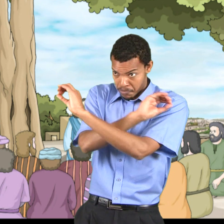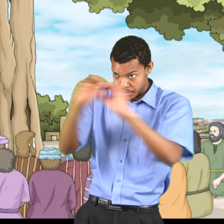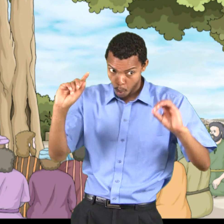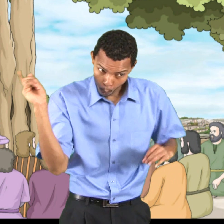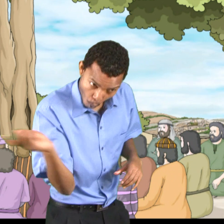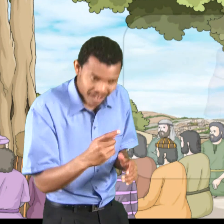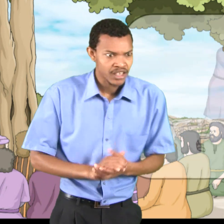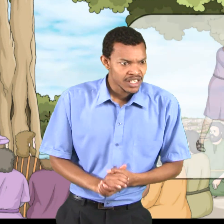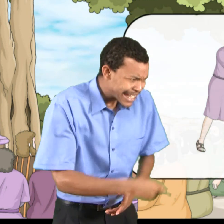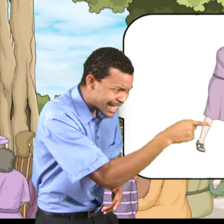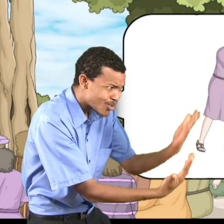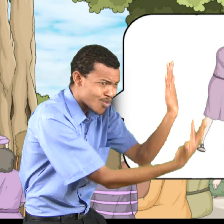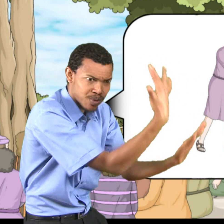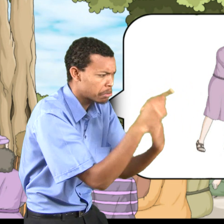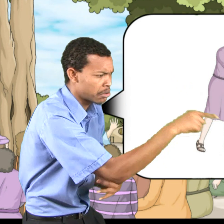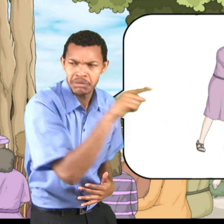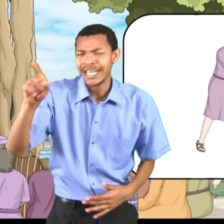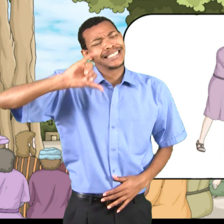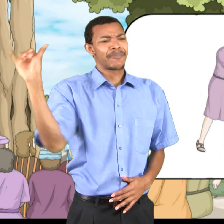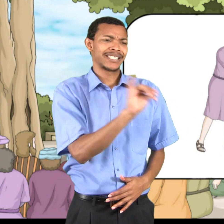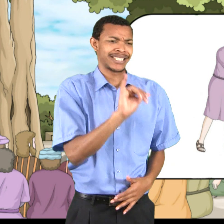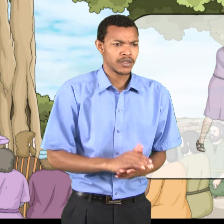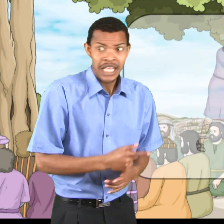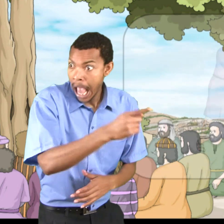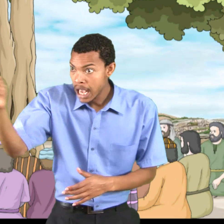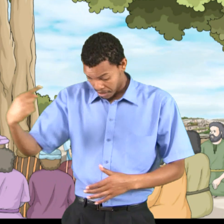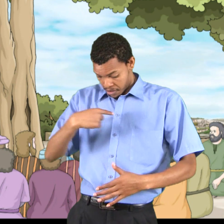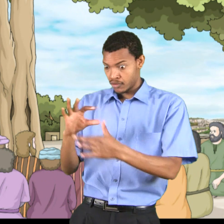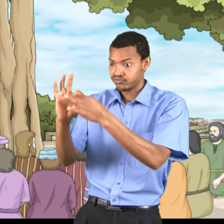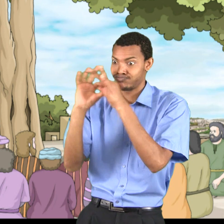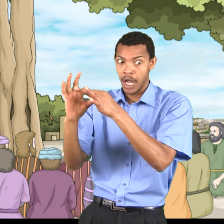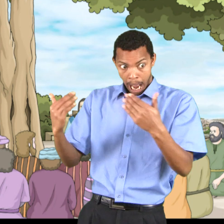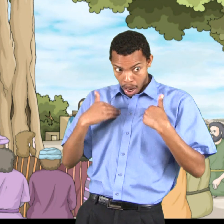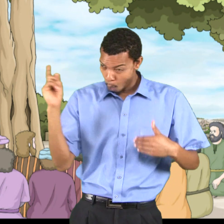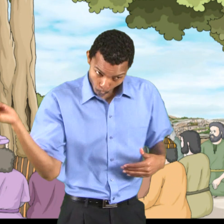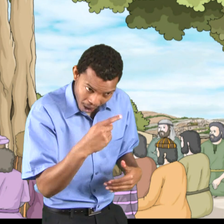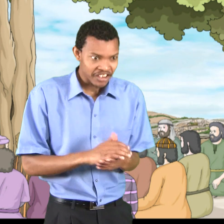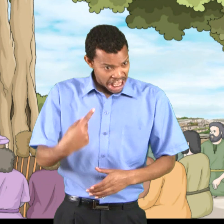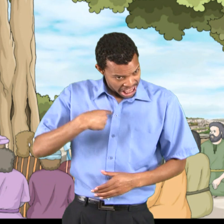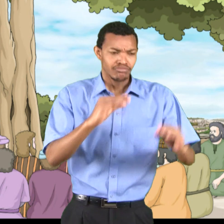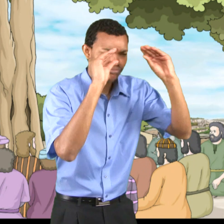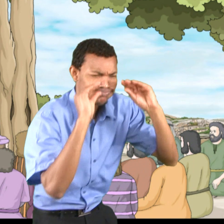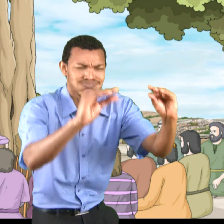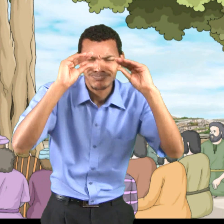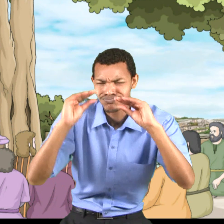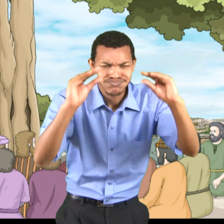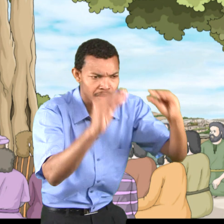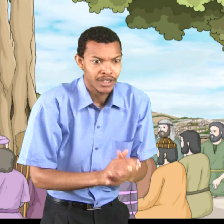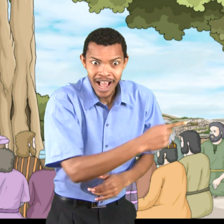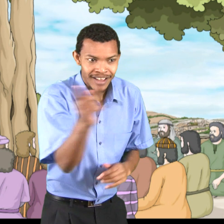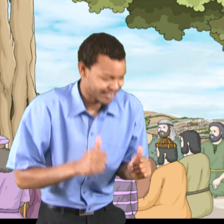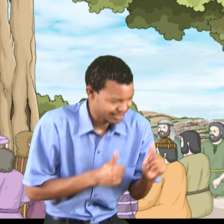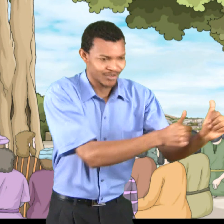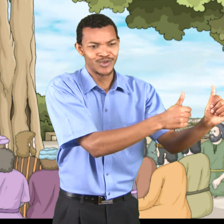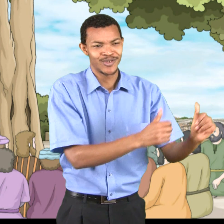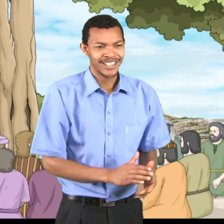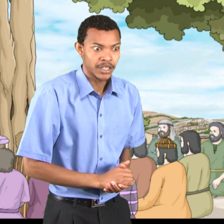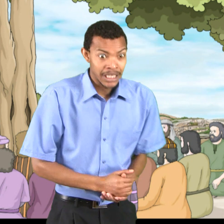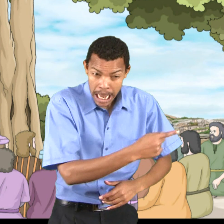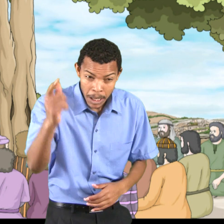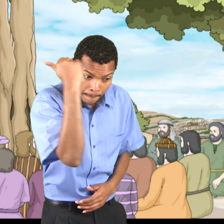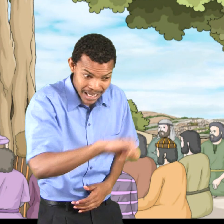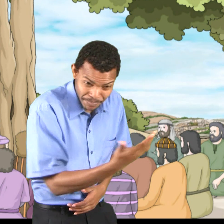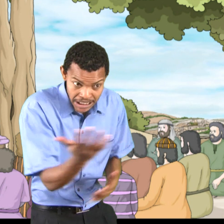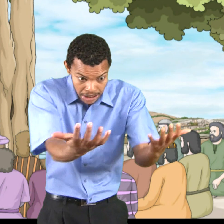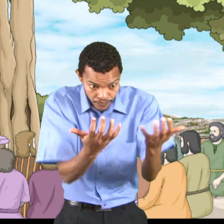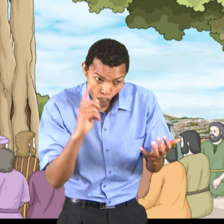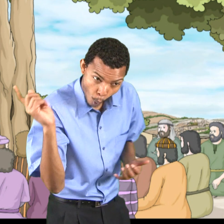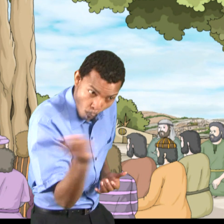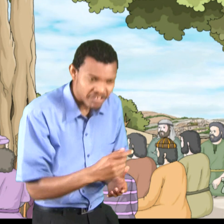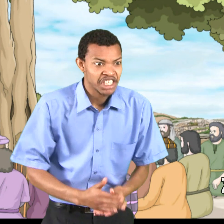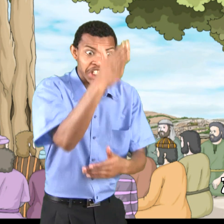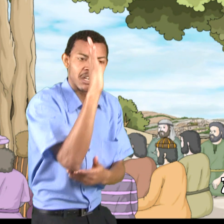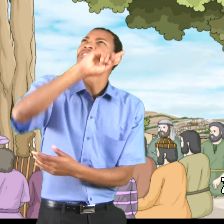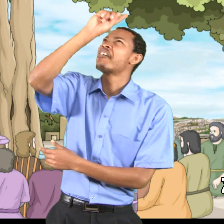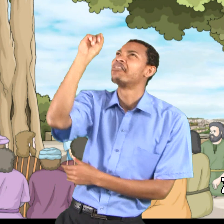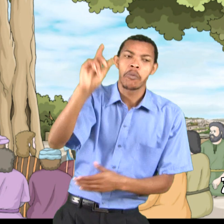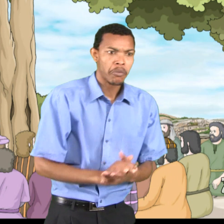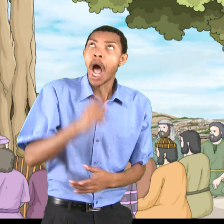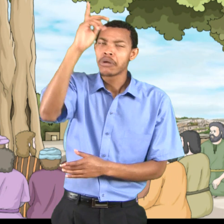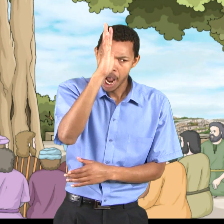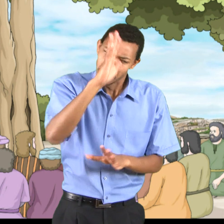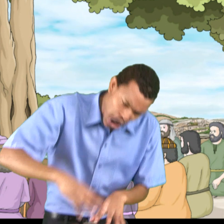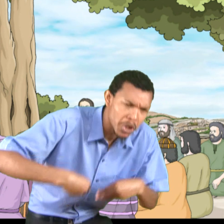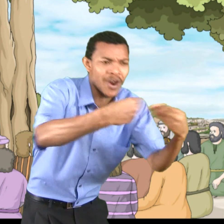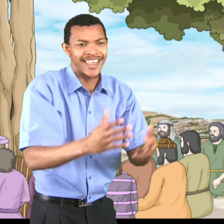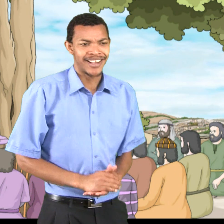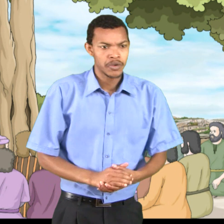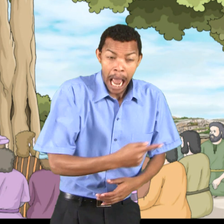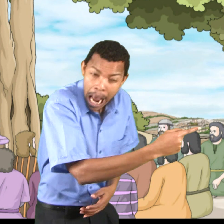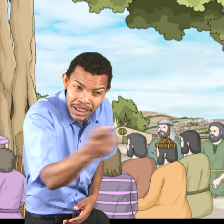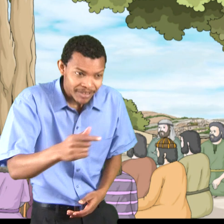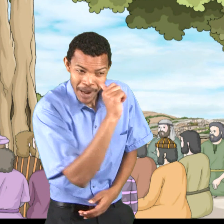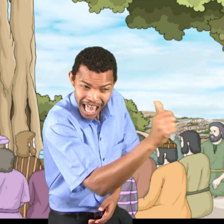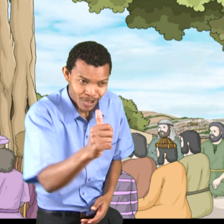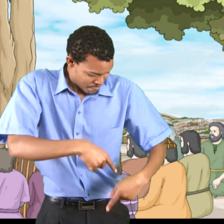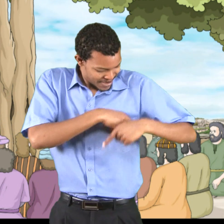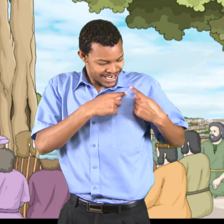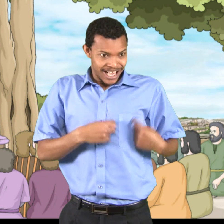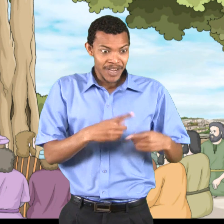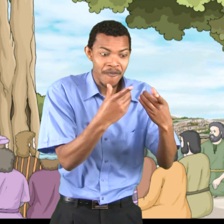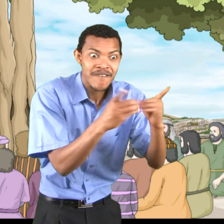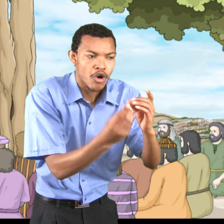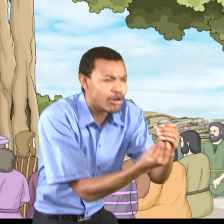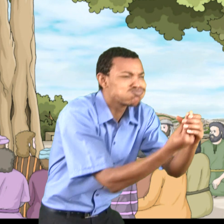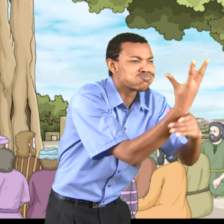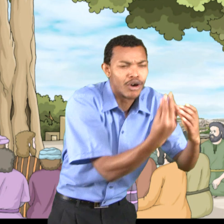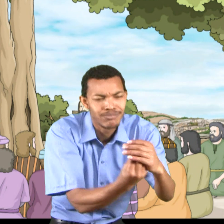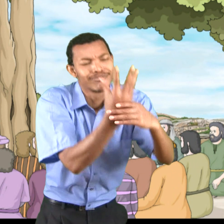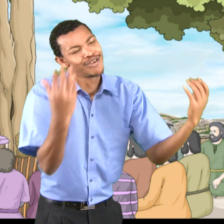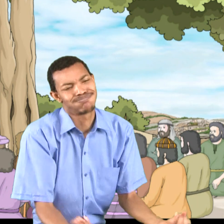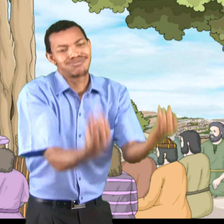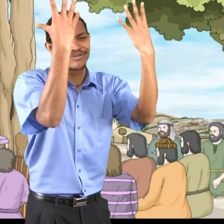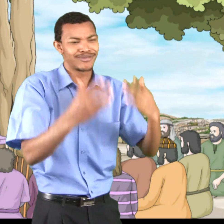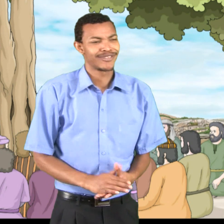If you remain in Me and My words remain in you, ask whatever you wish, and it will be done for you.